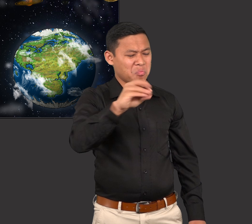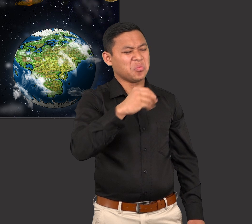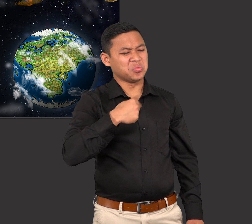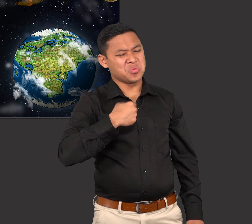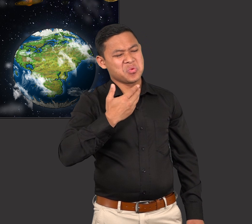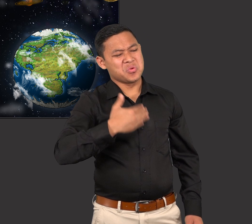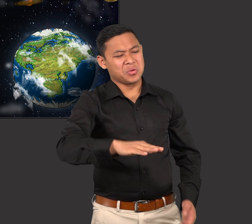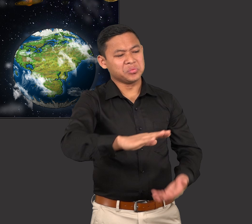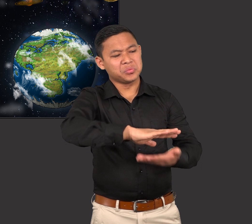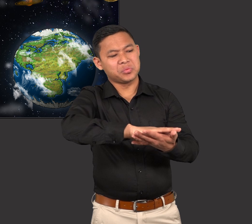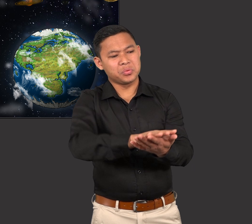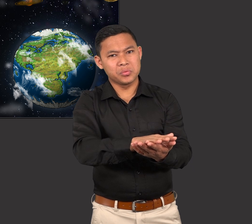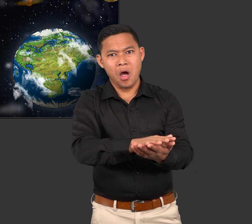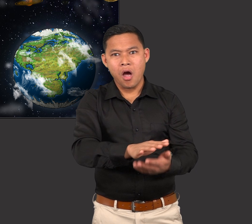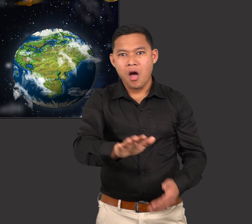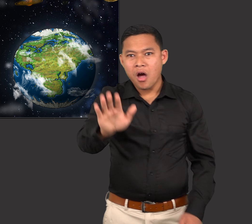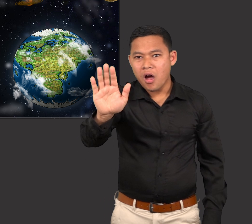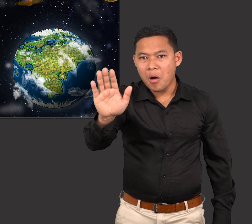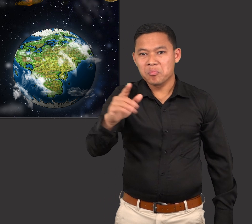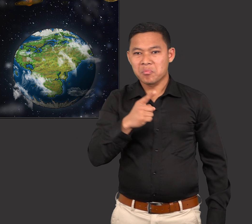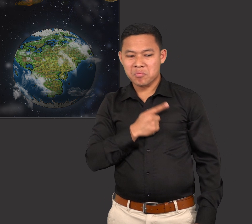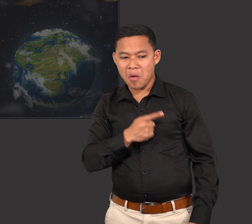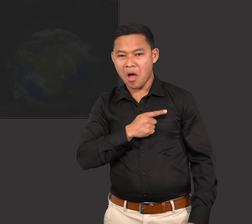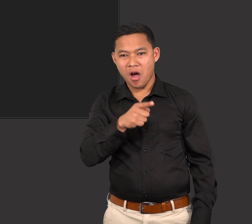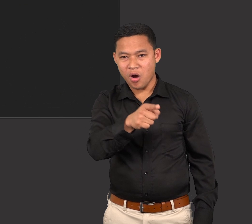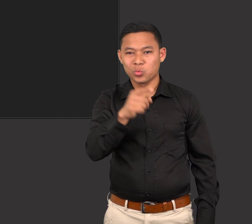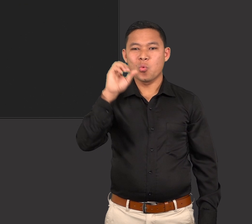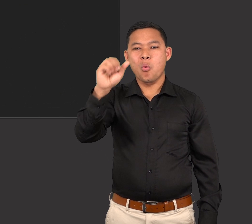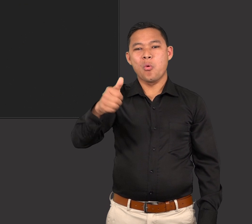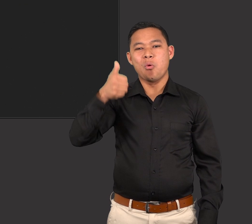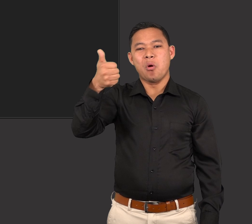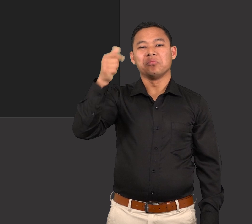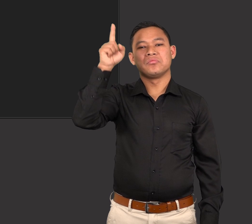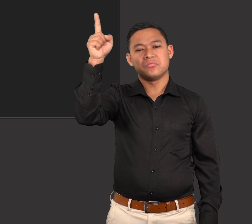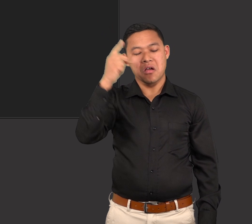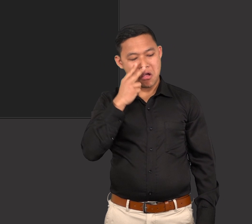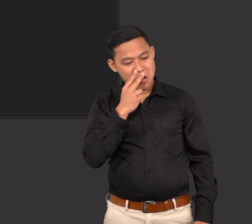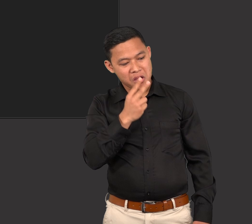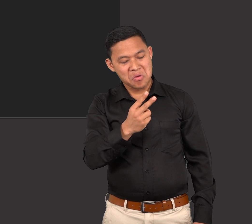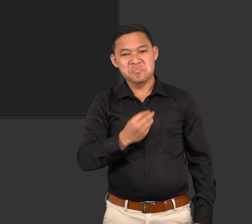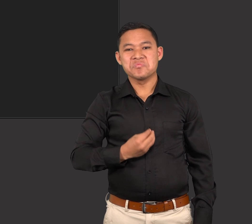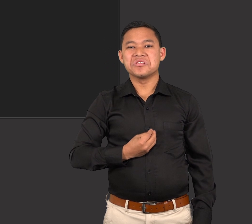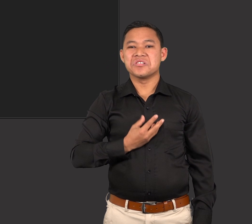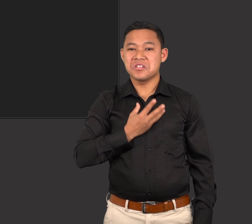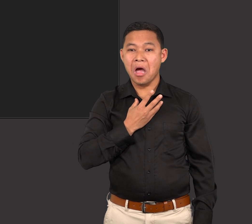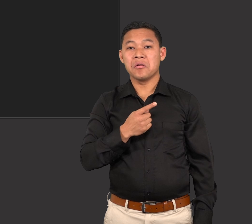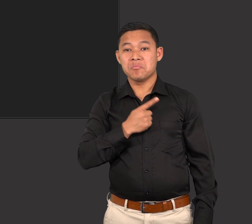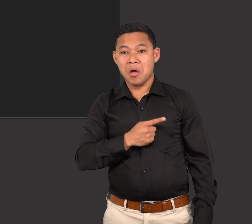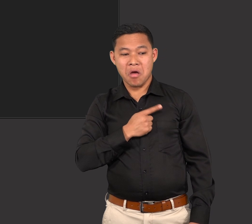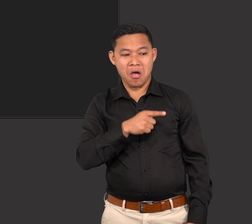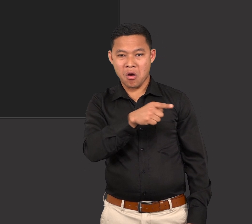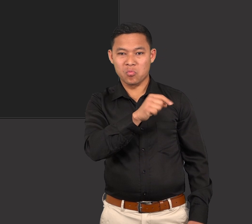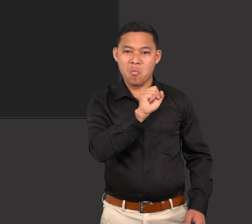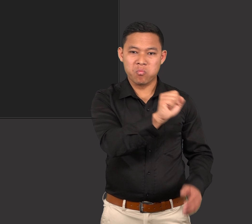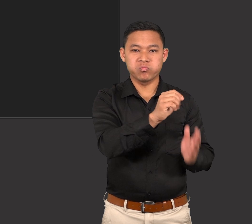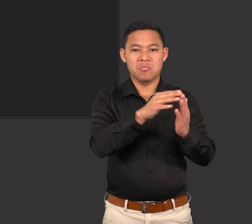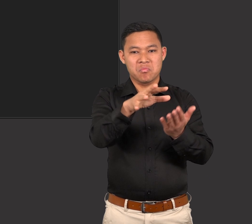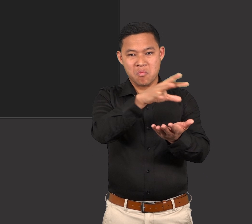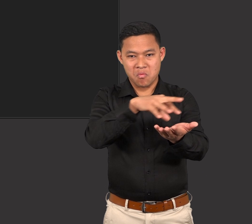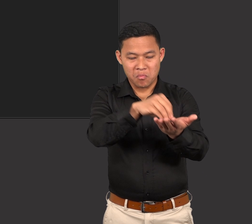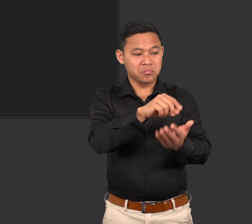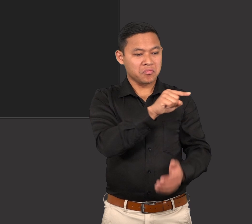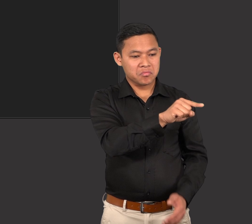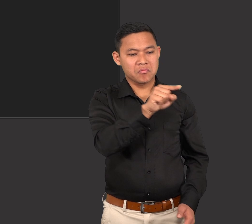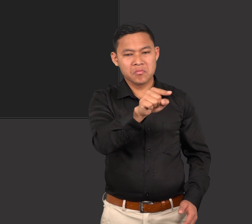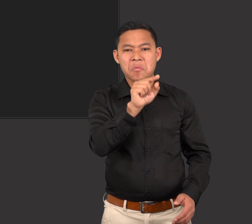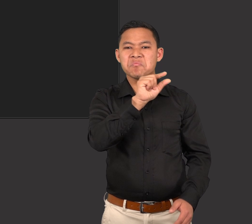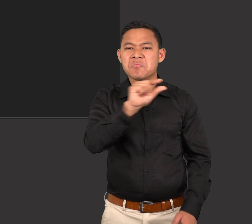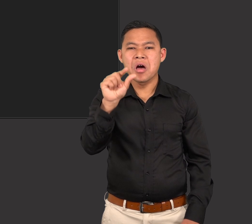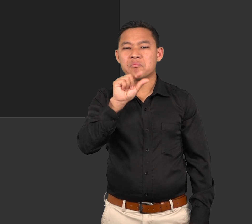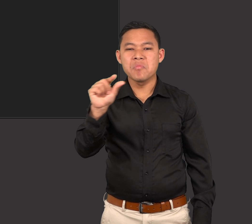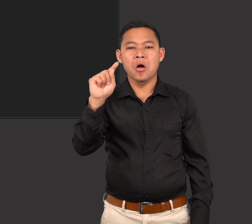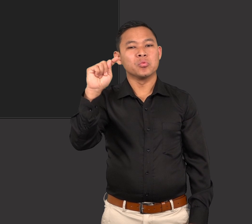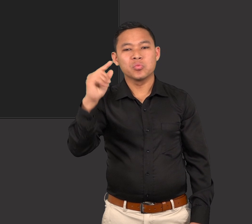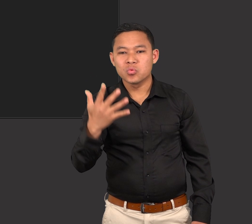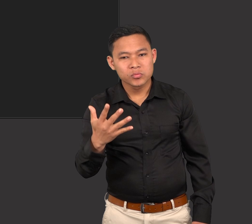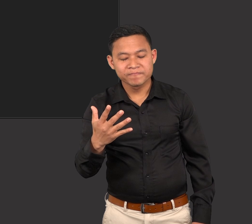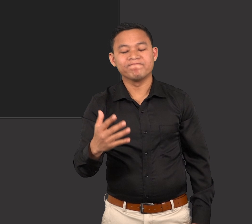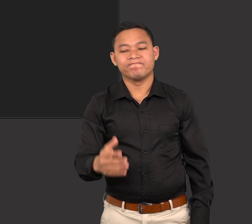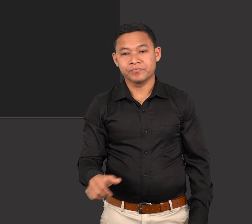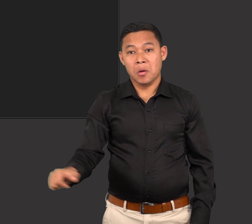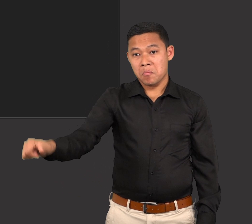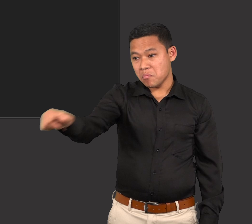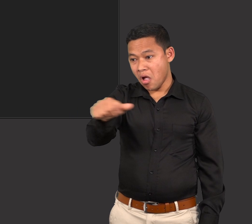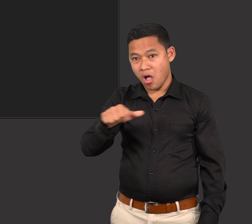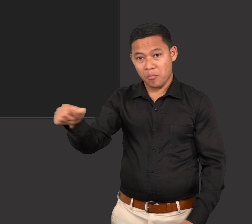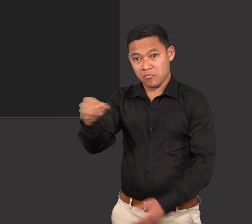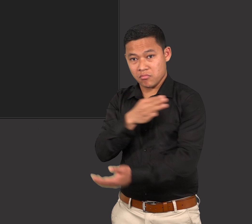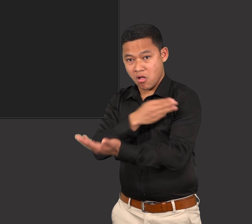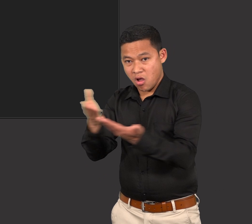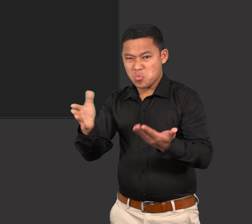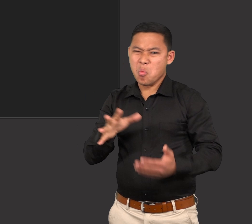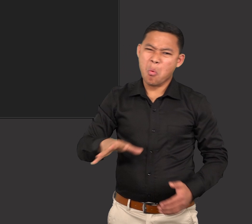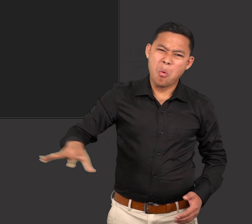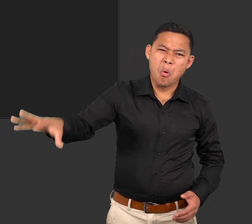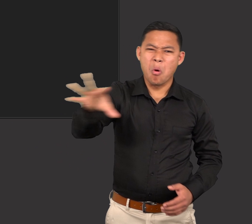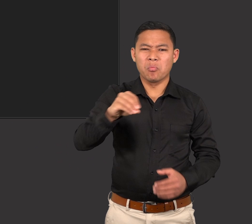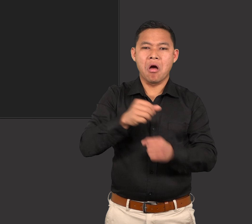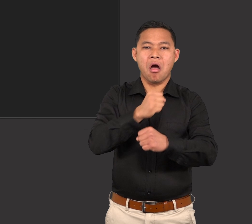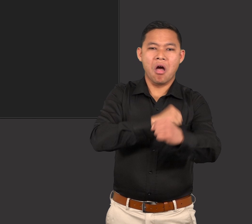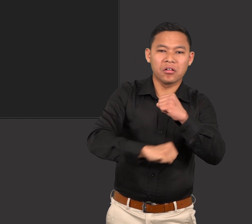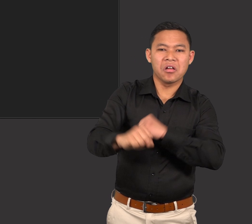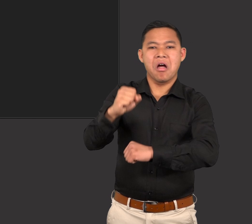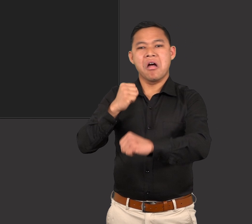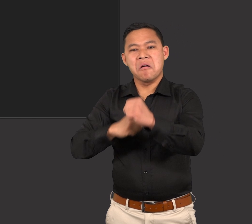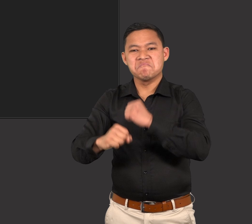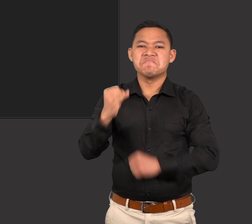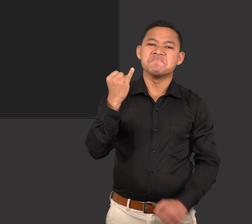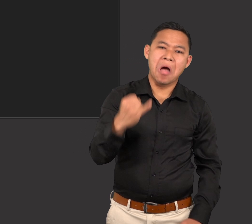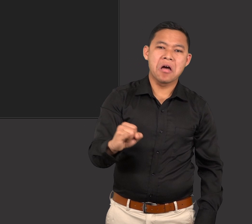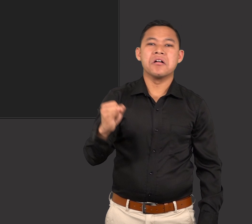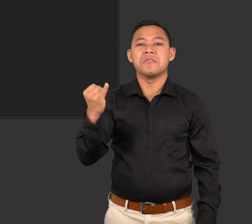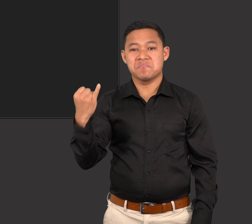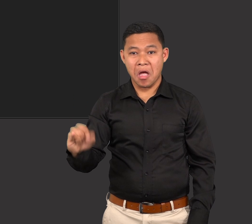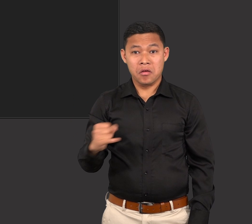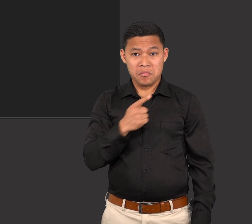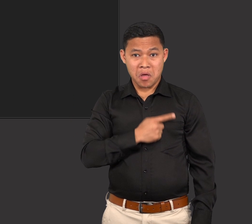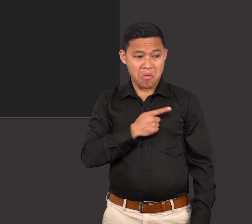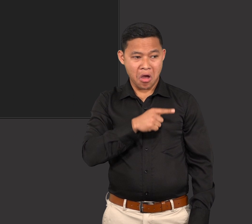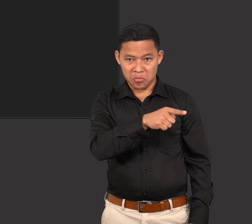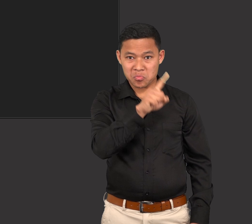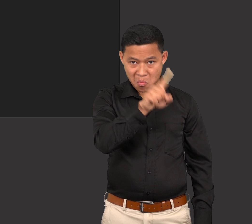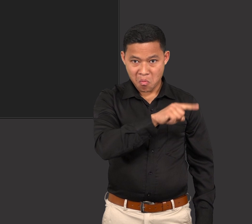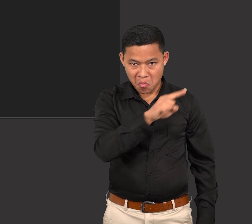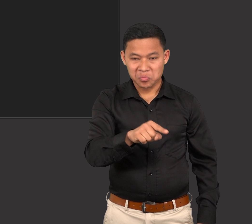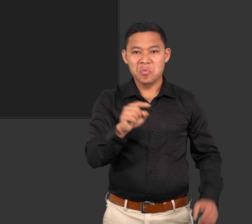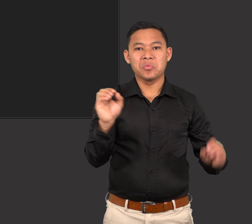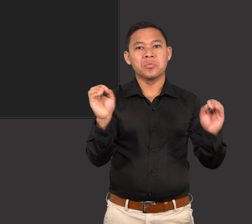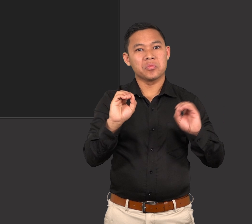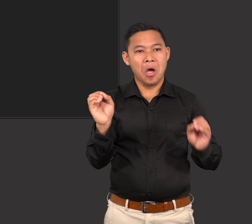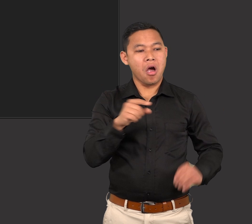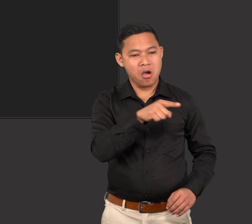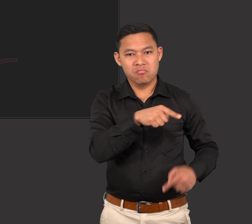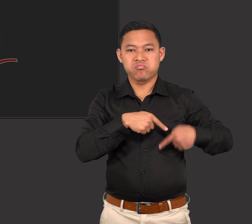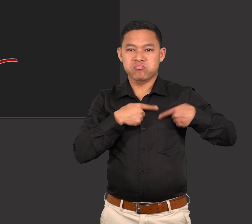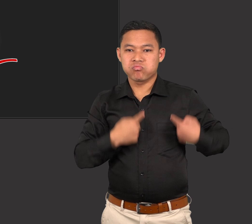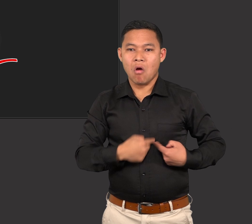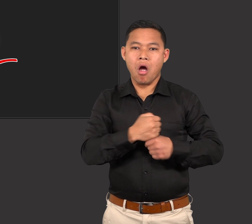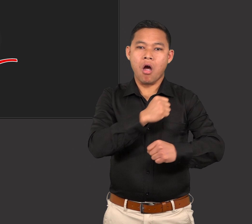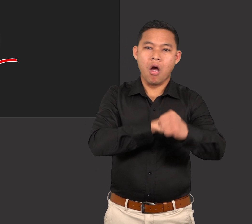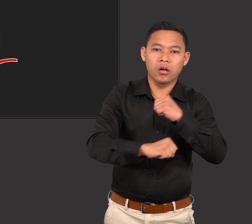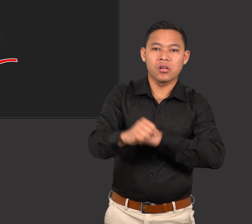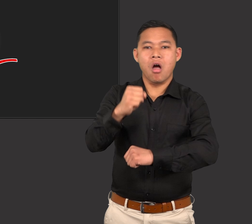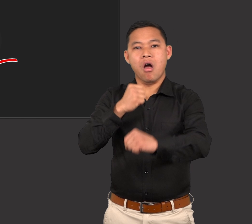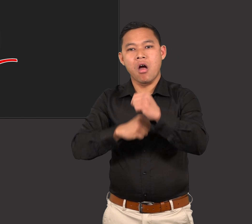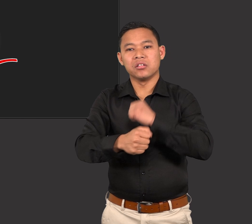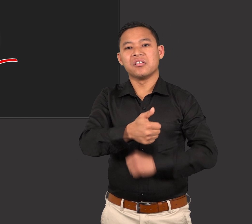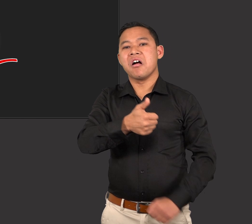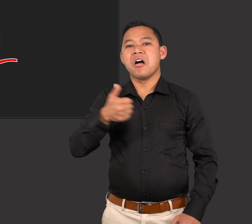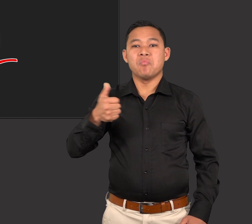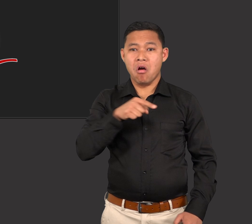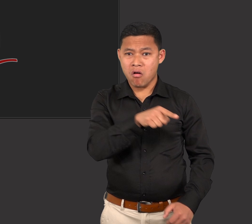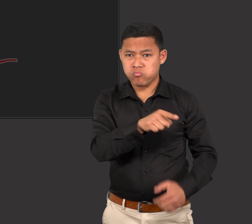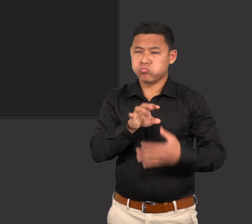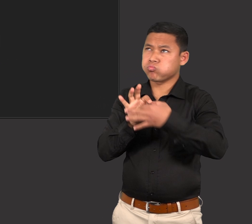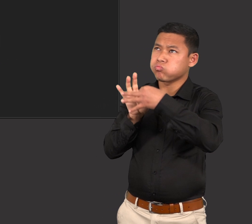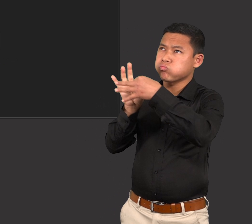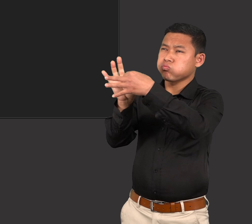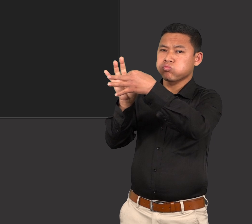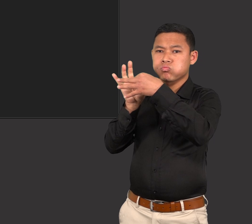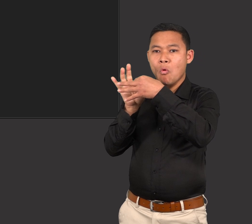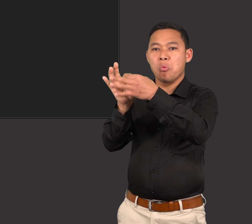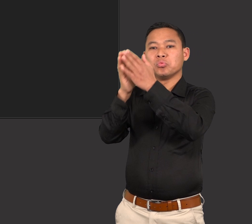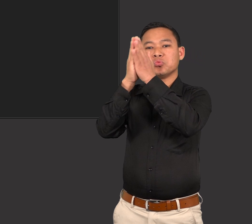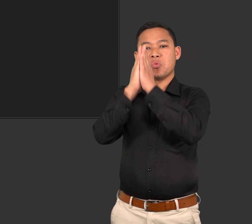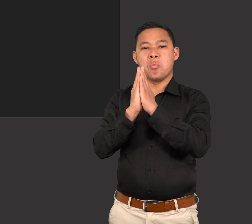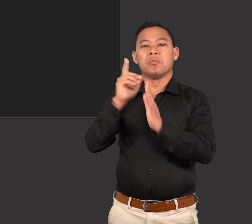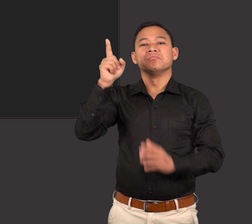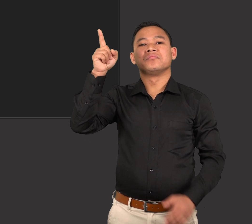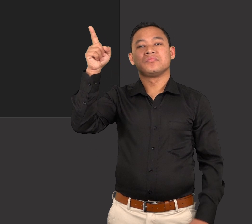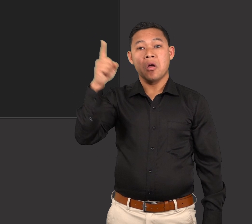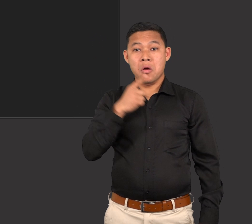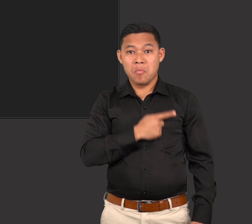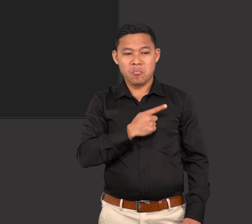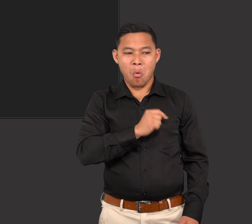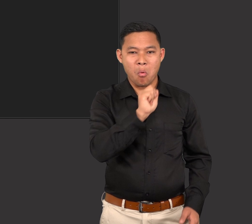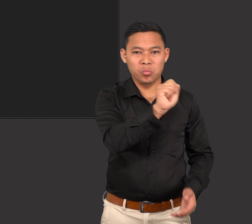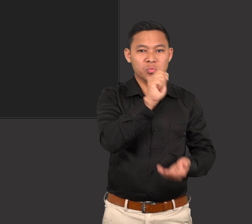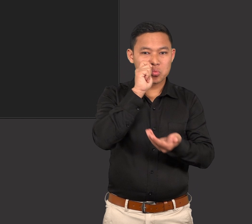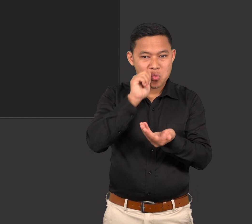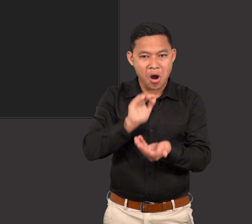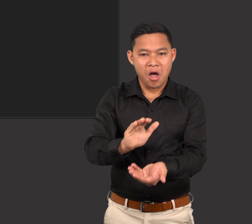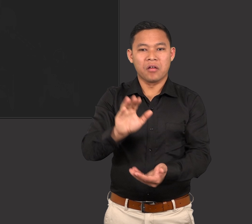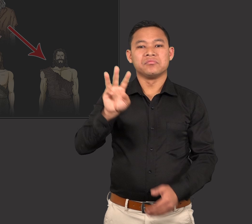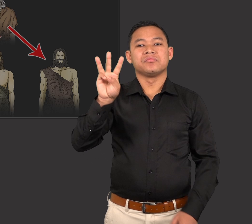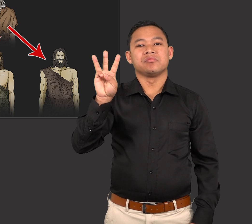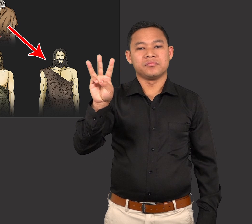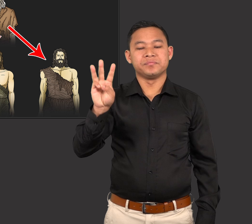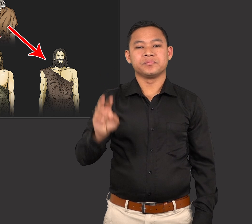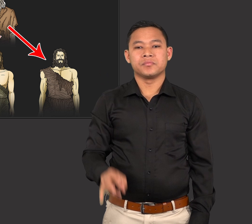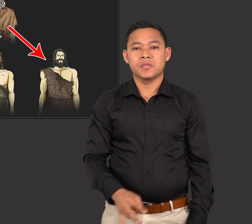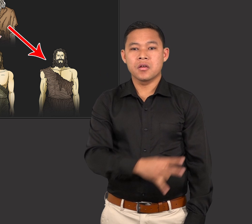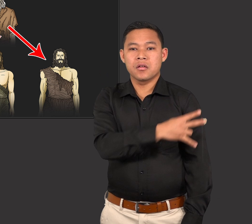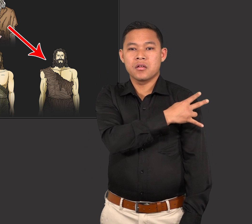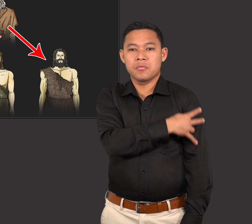Noah, however, found favor in the eyes of the LORD. This is the account of Noah. Noah was a righteous man, blameless in his generation; Noah walked with God.